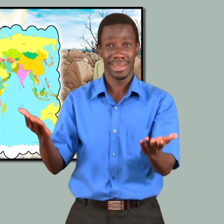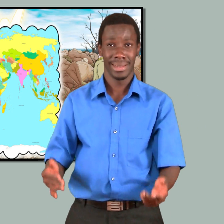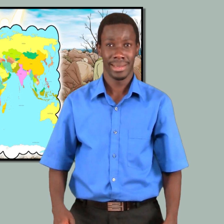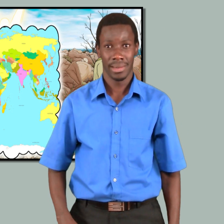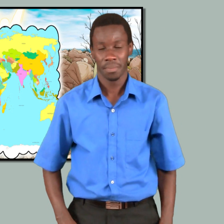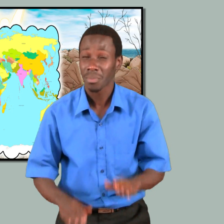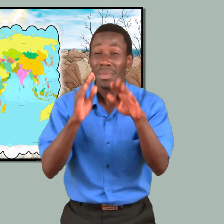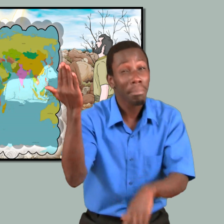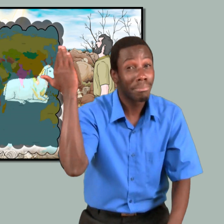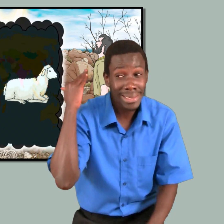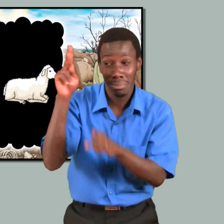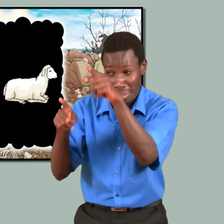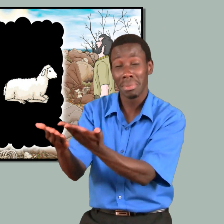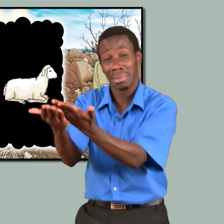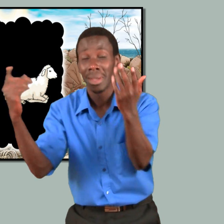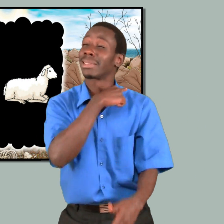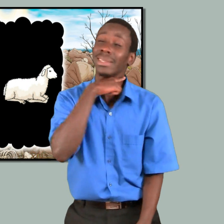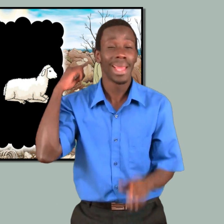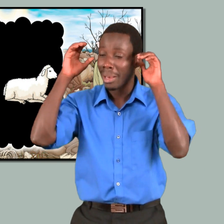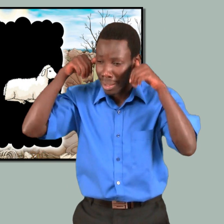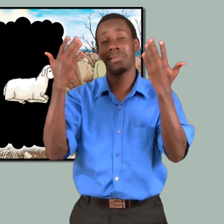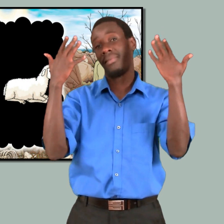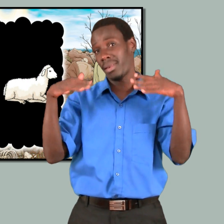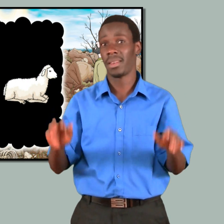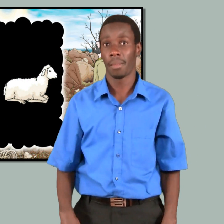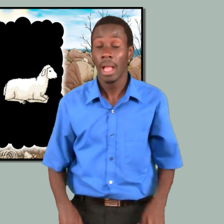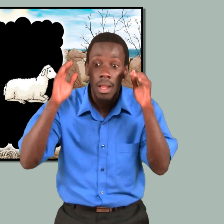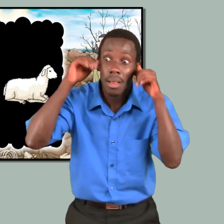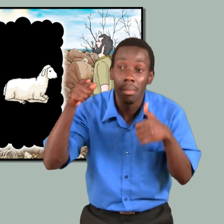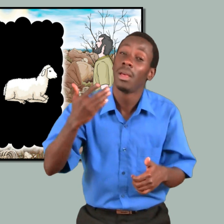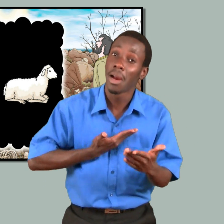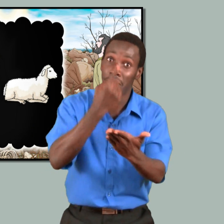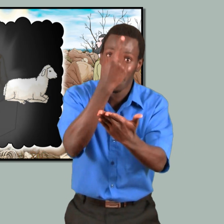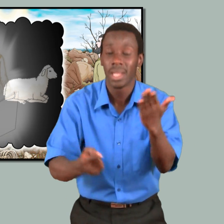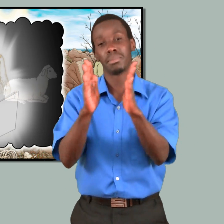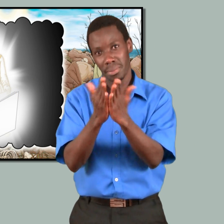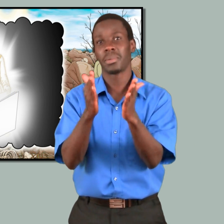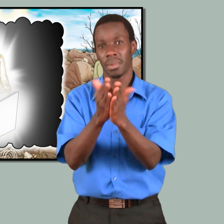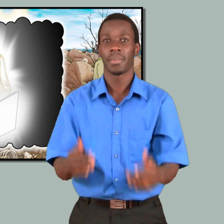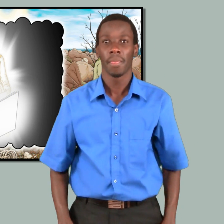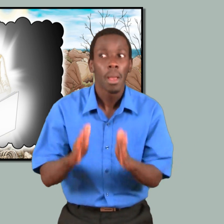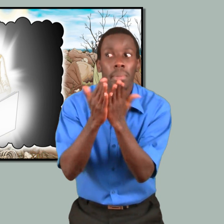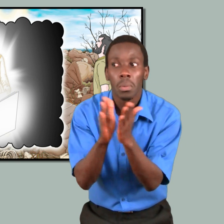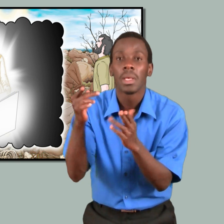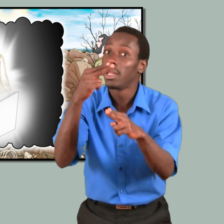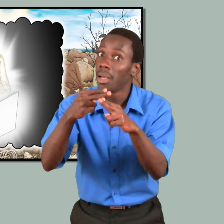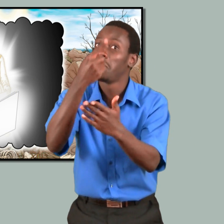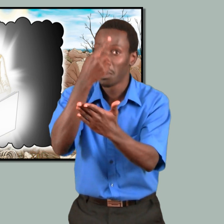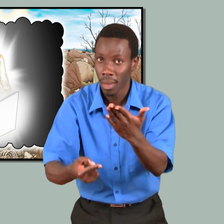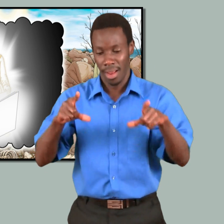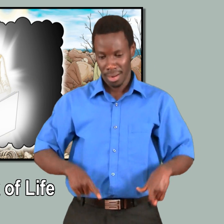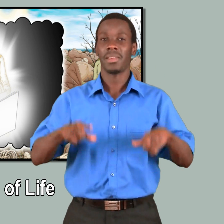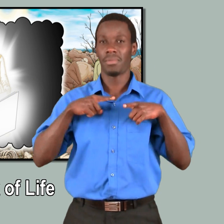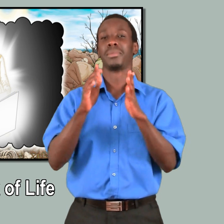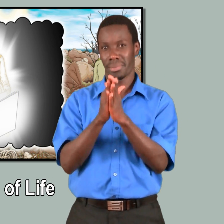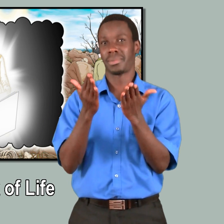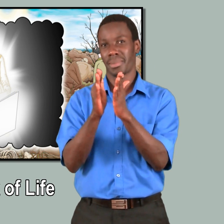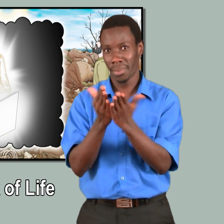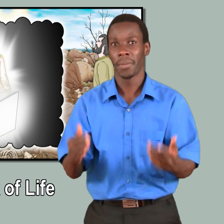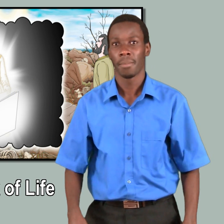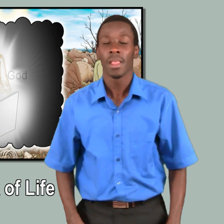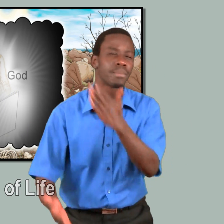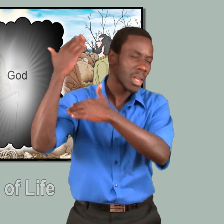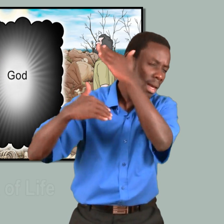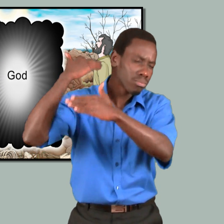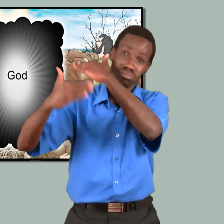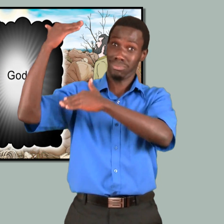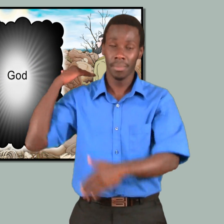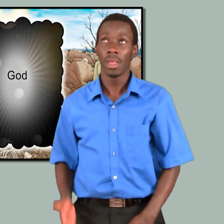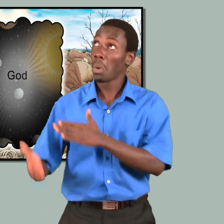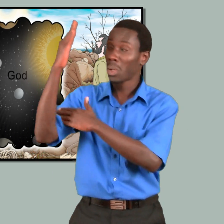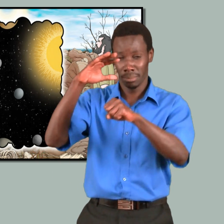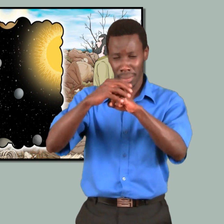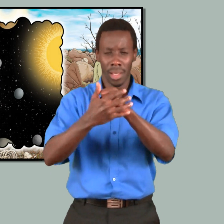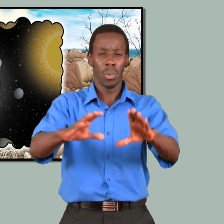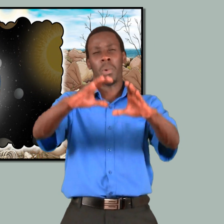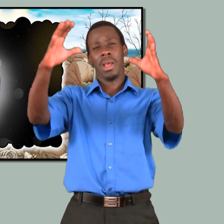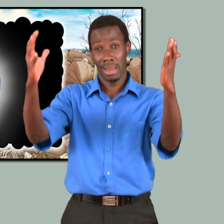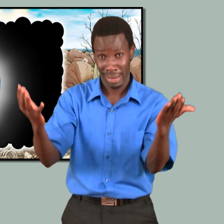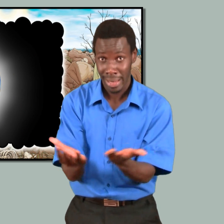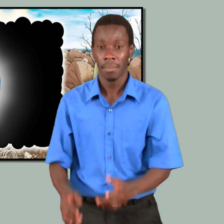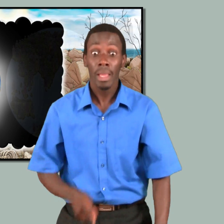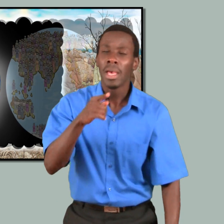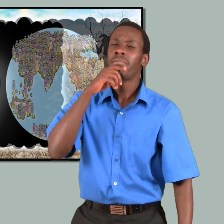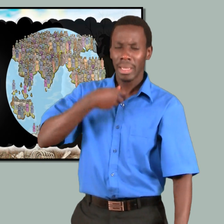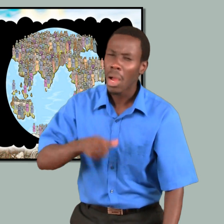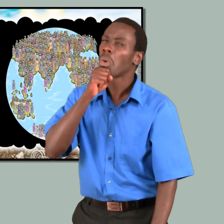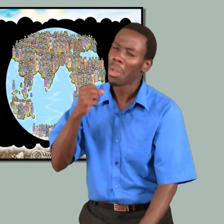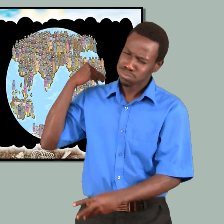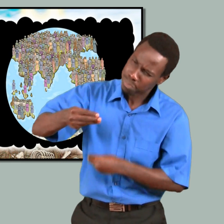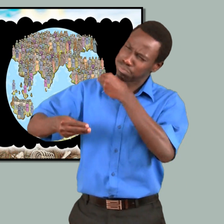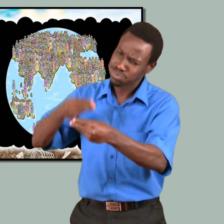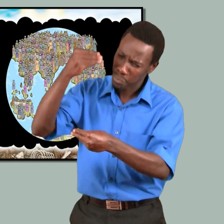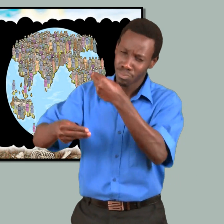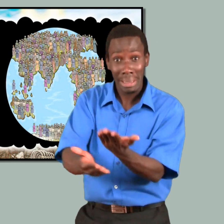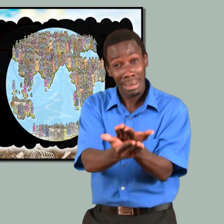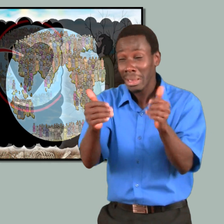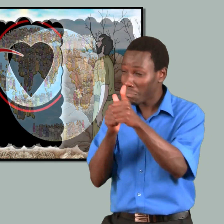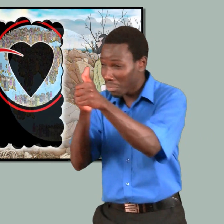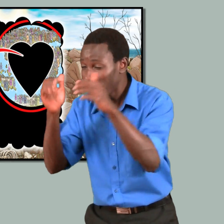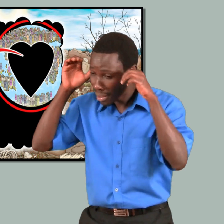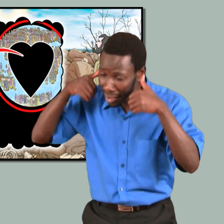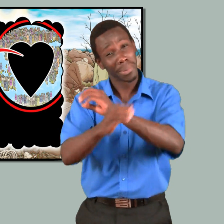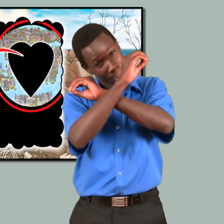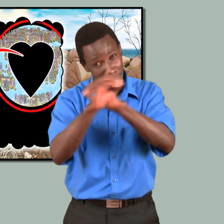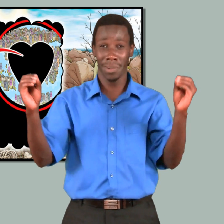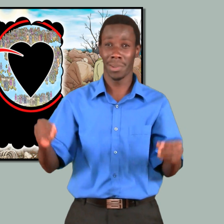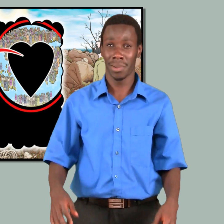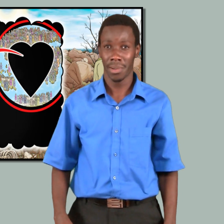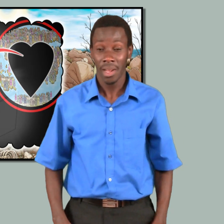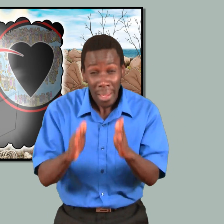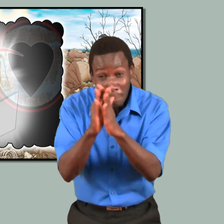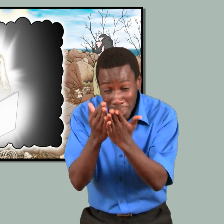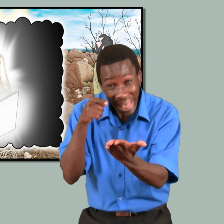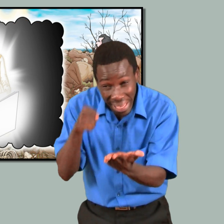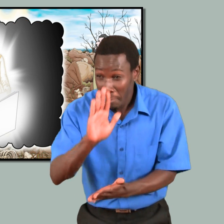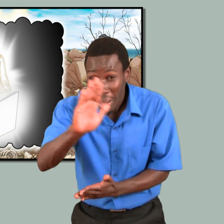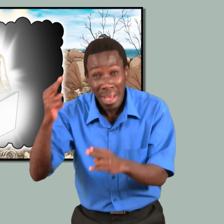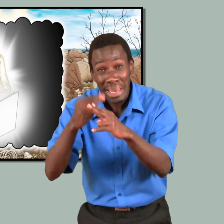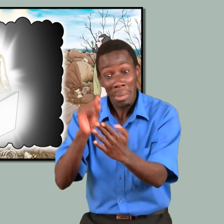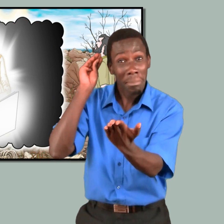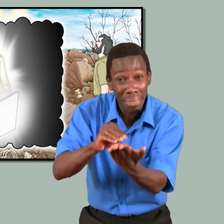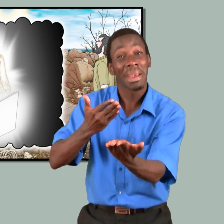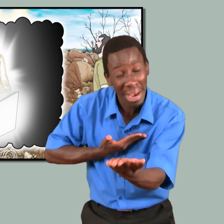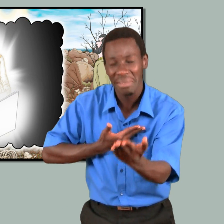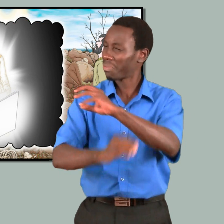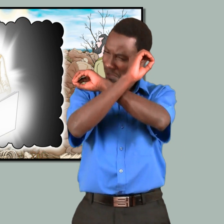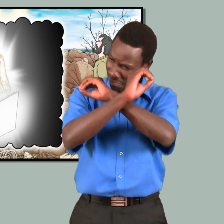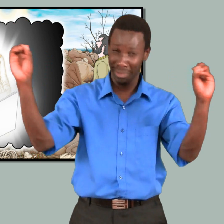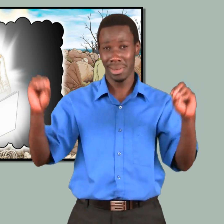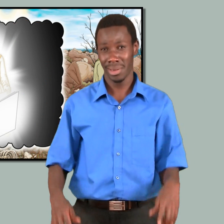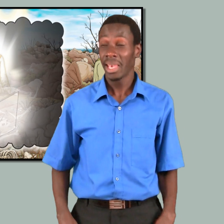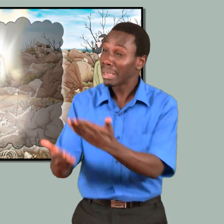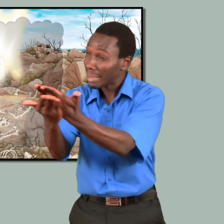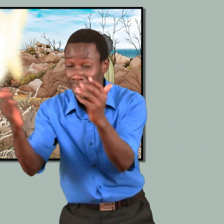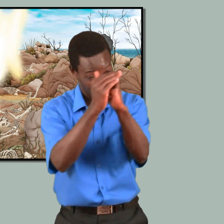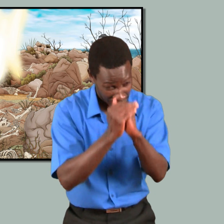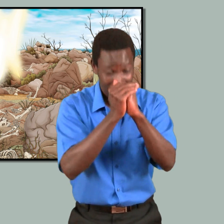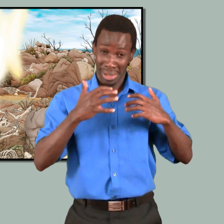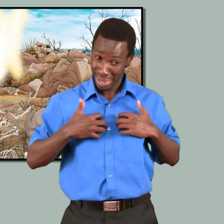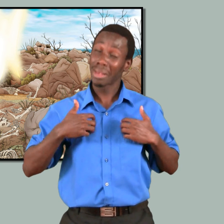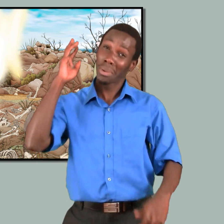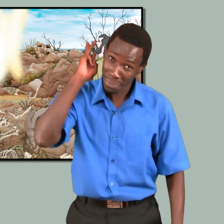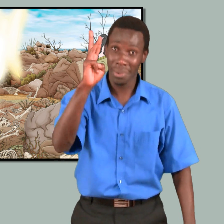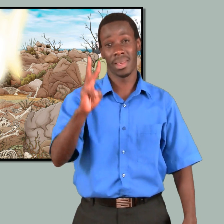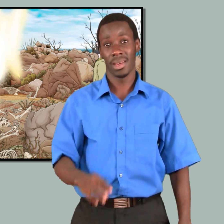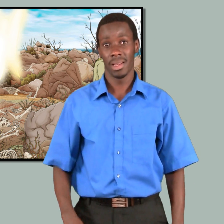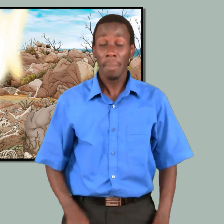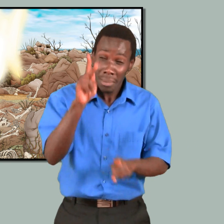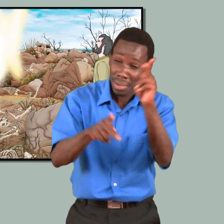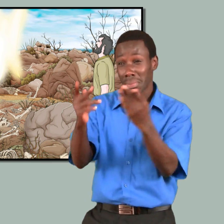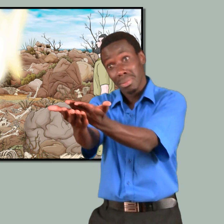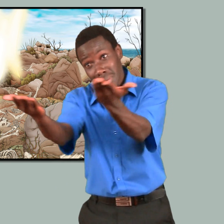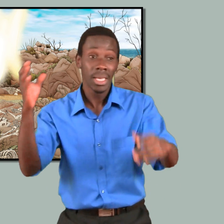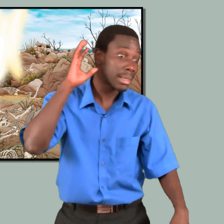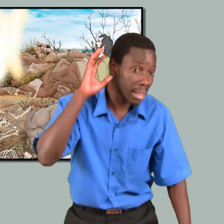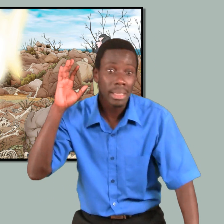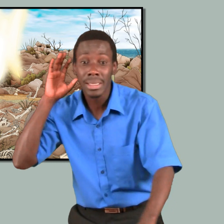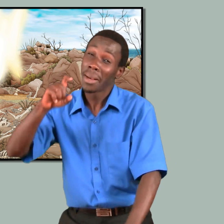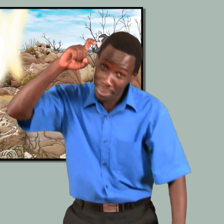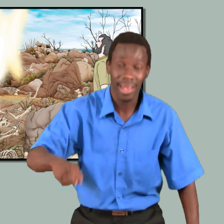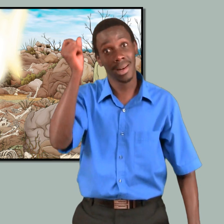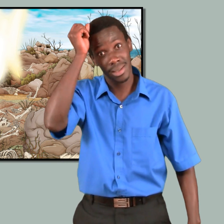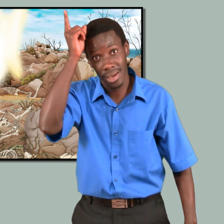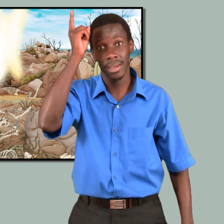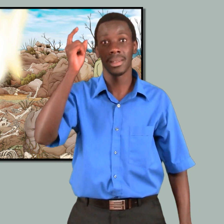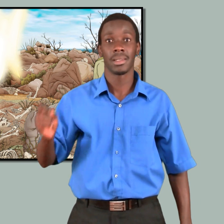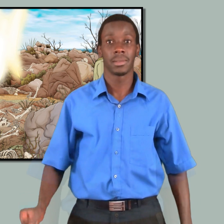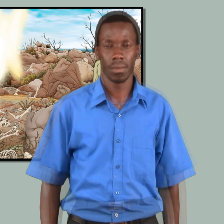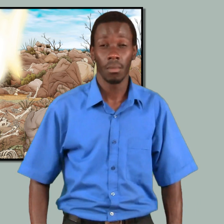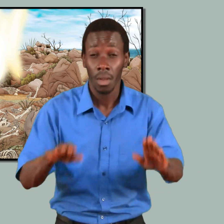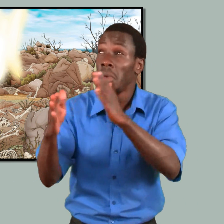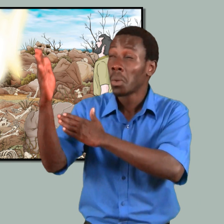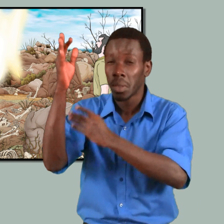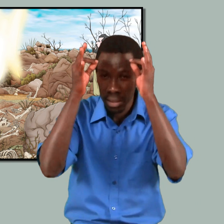And all who dwell on the earth will worship the beast—all whose names have not been written from the foundation of the world in the Book of Life belonging to the Lamb who was slain.